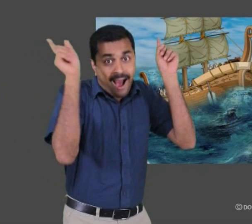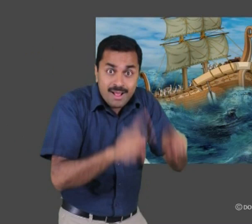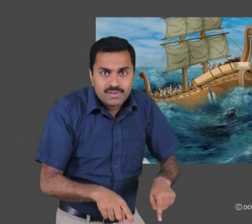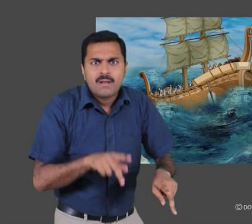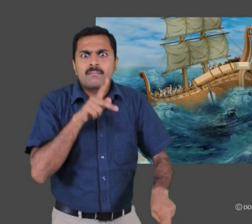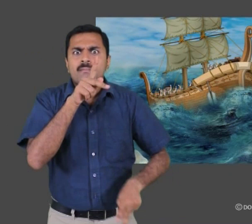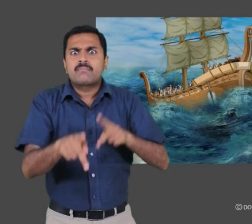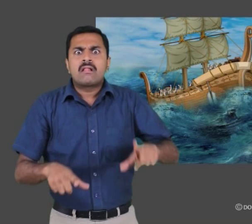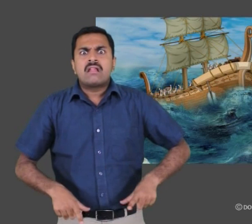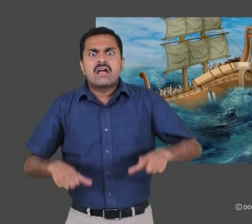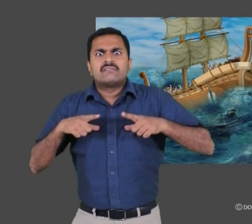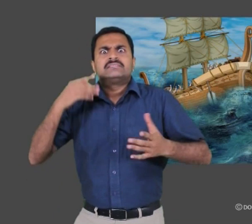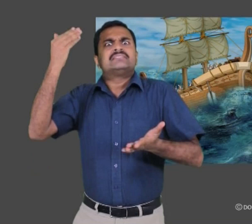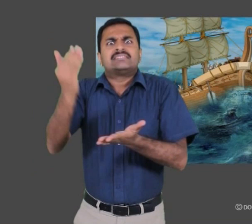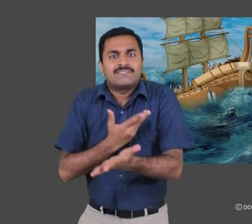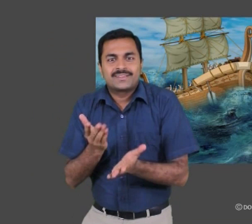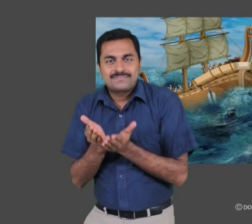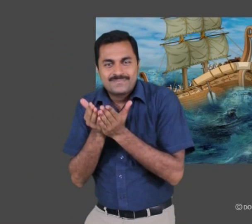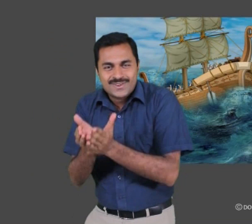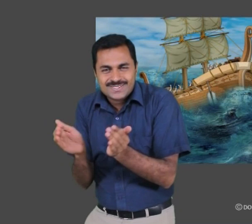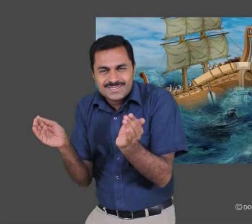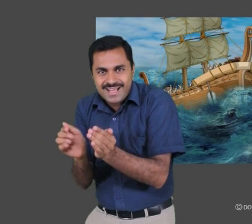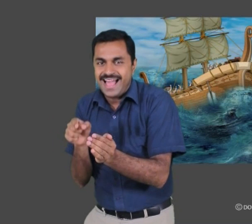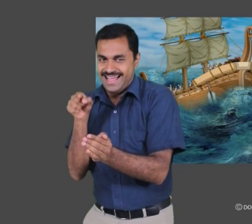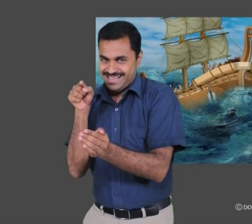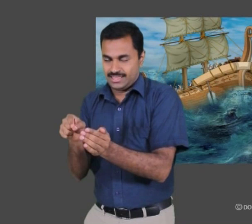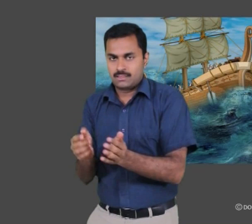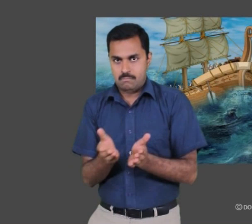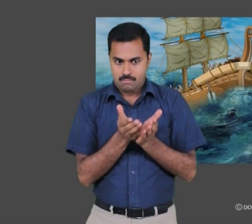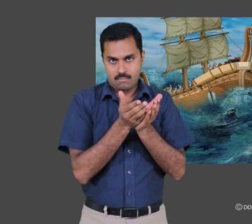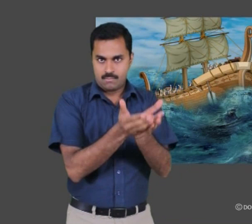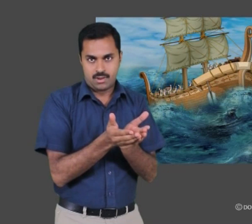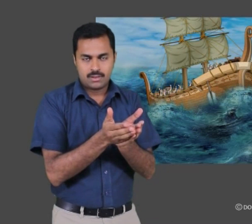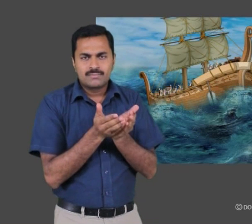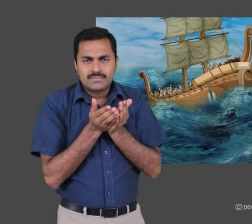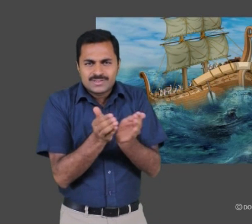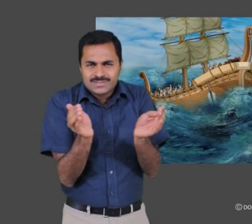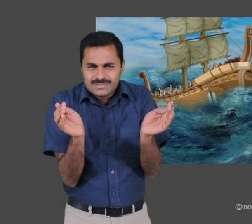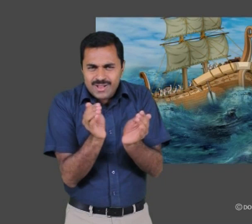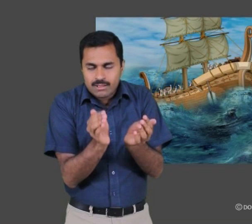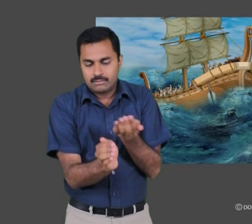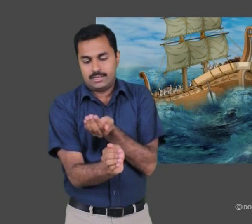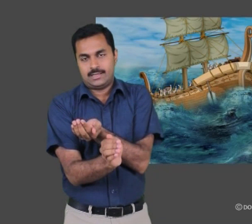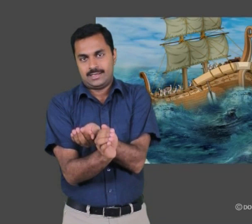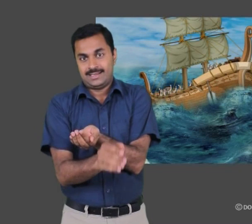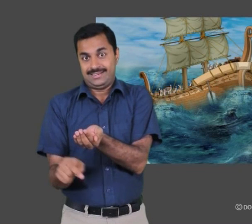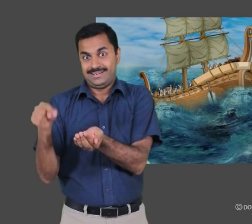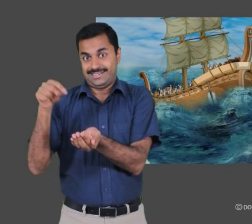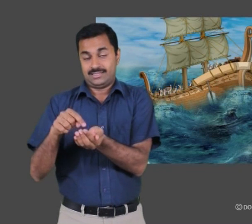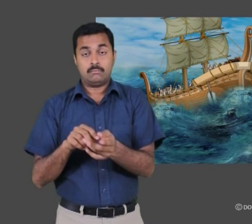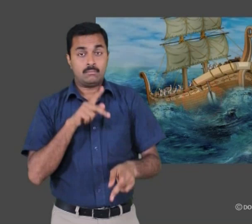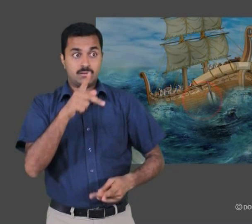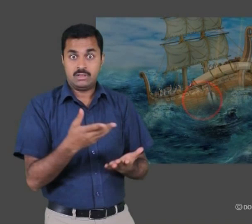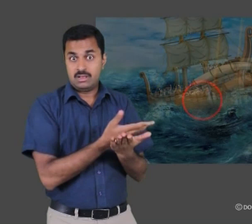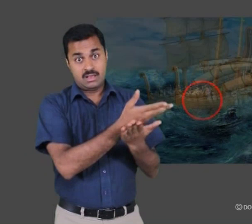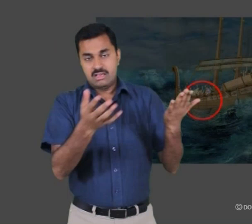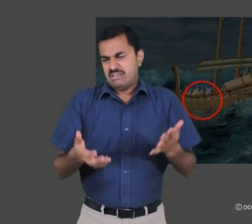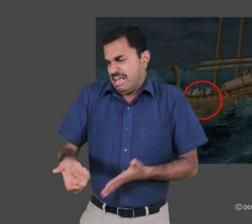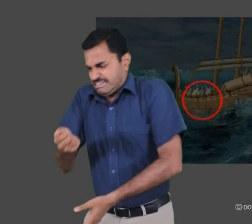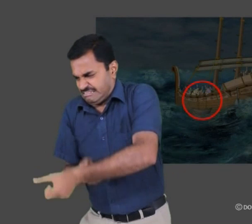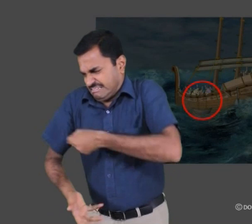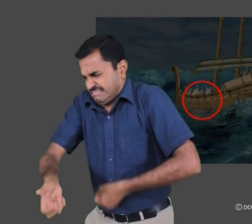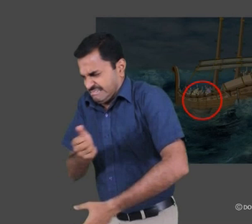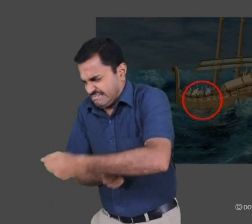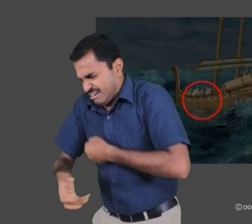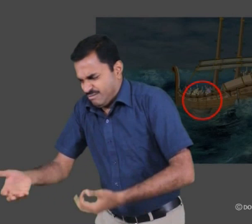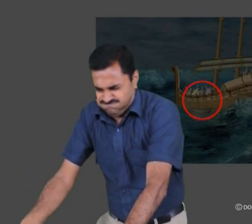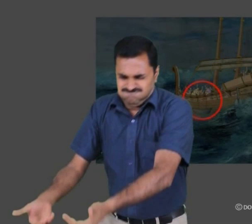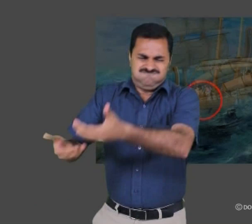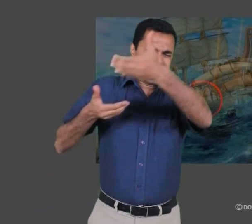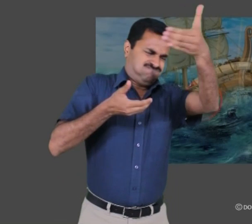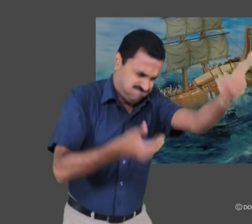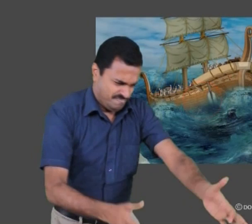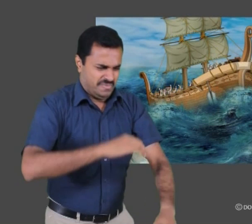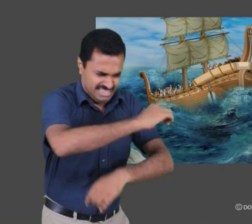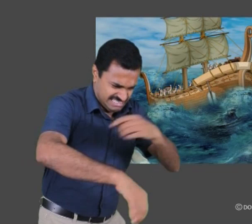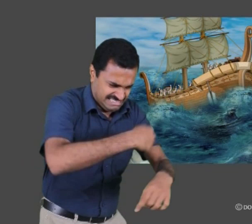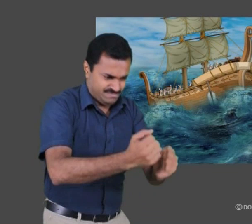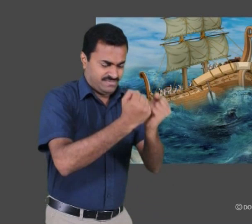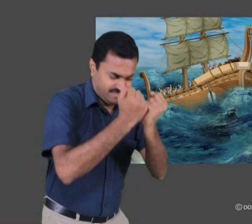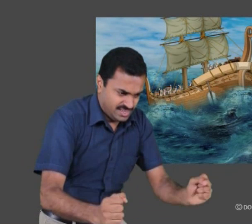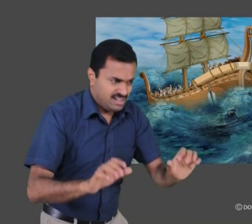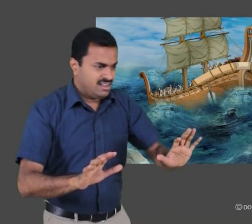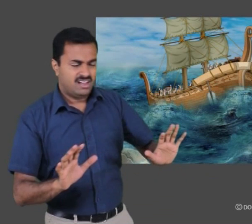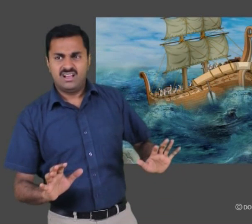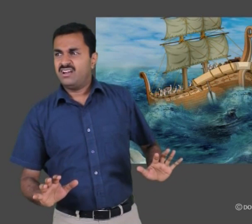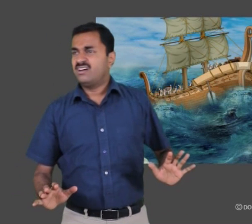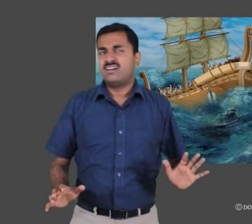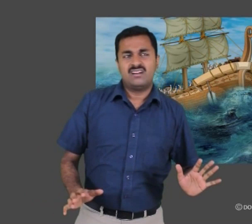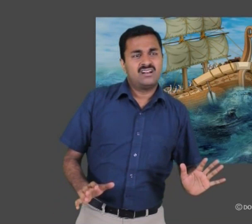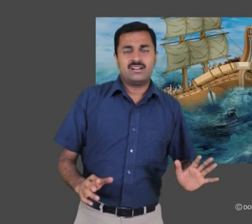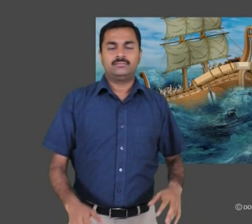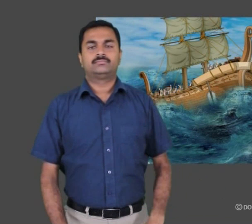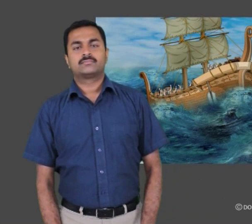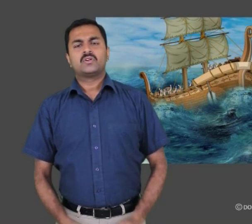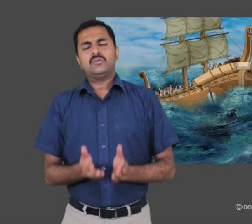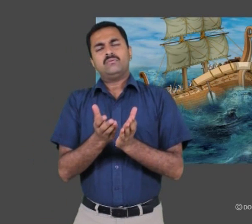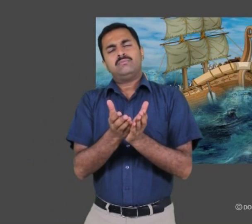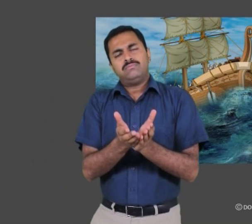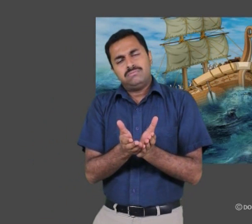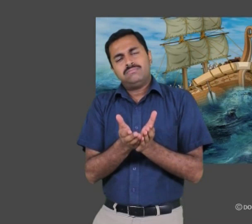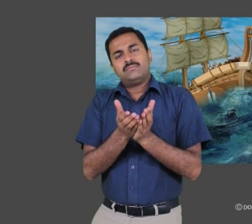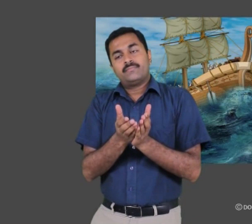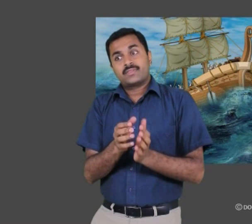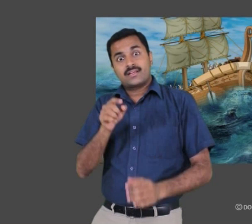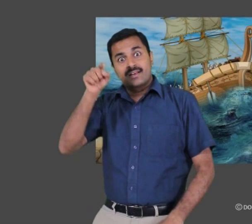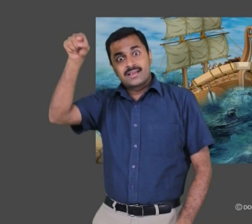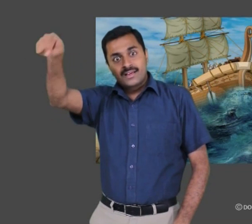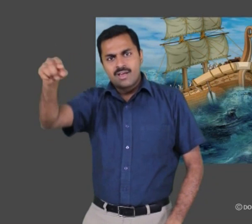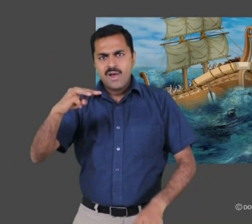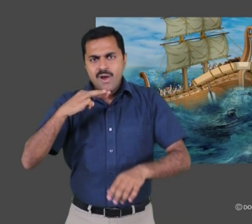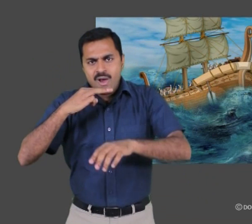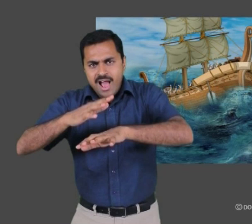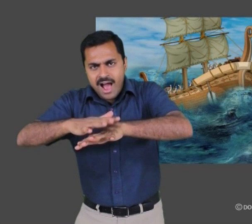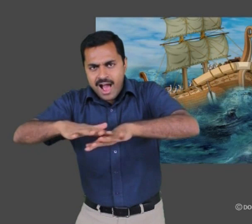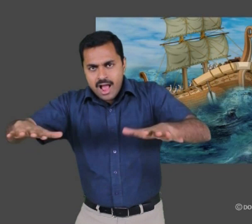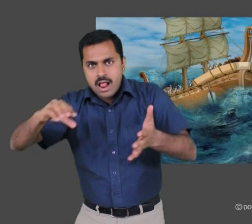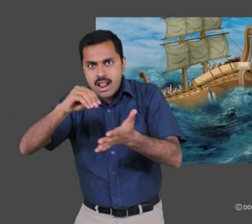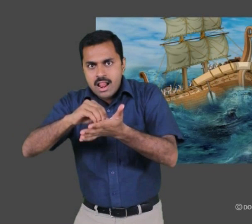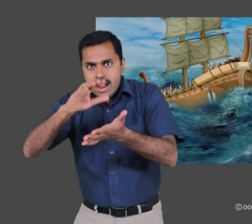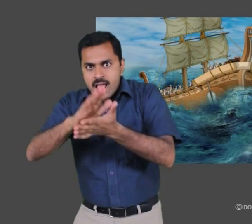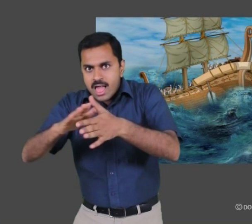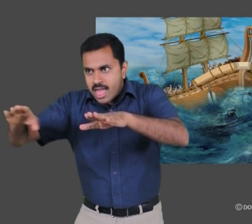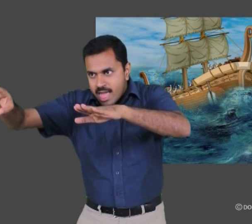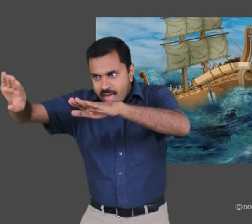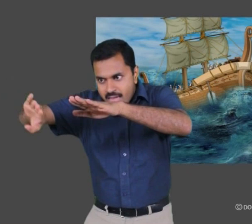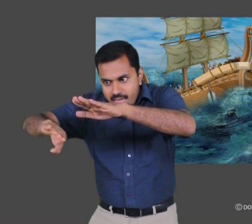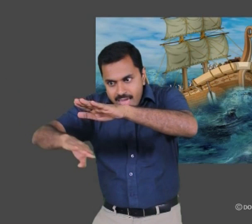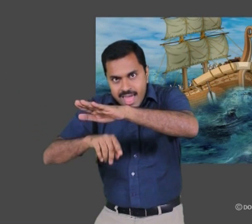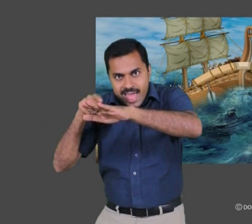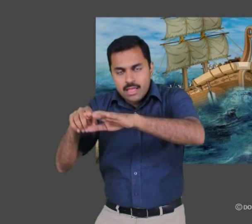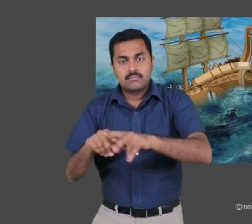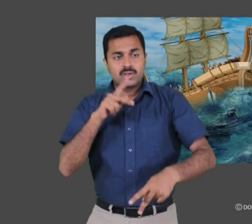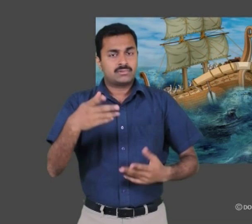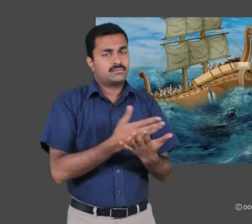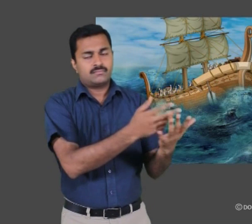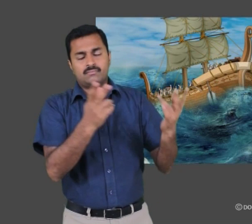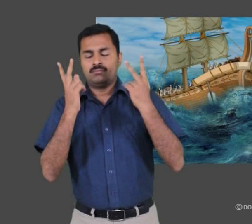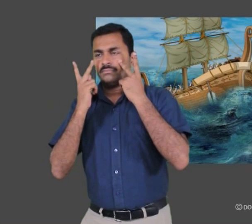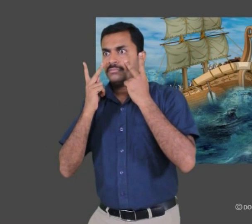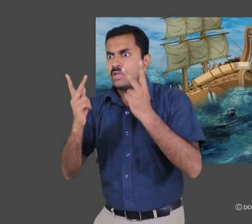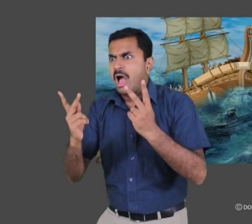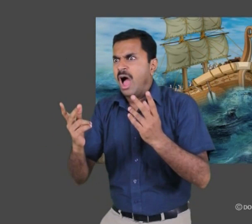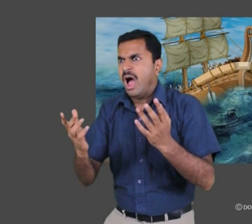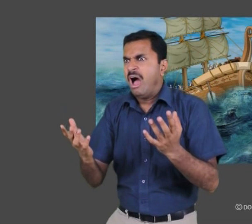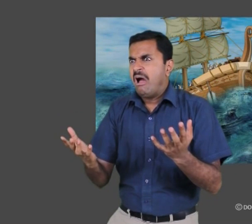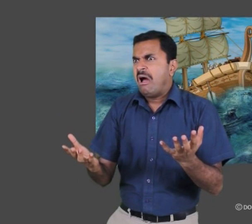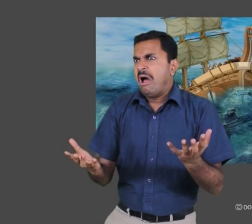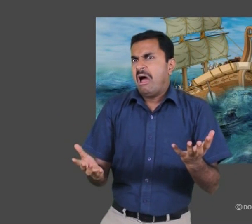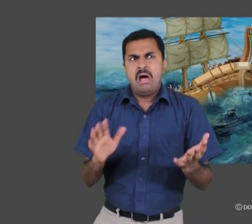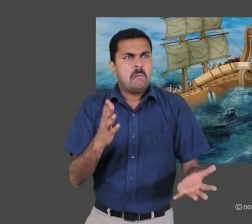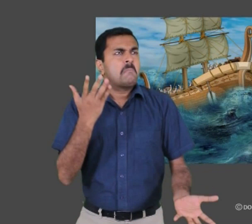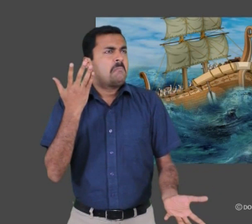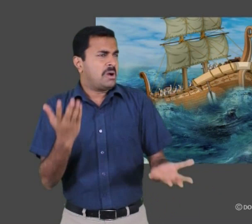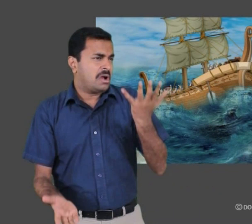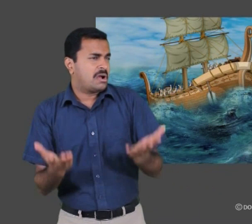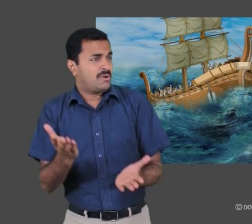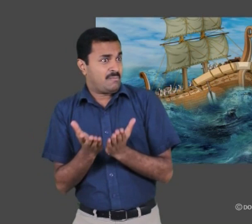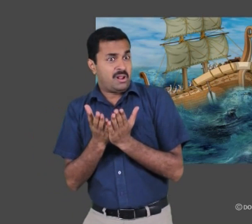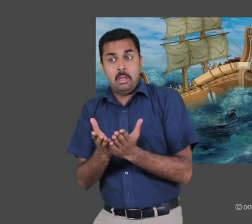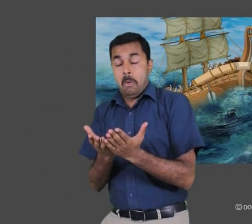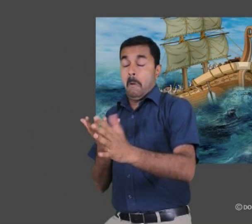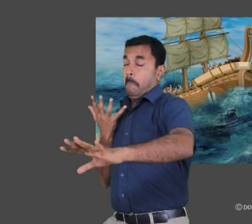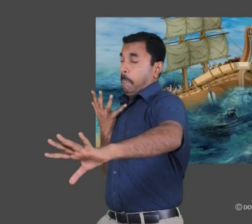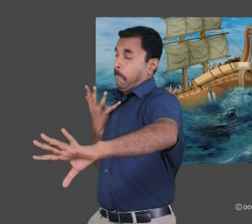Passing to the lee of a small island called Cauda, we barely managed to secure the lifeboat.